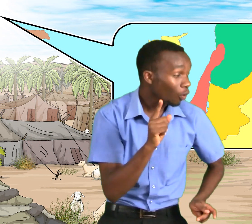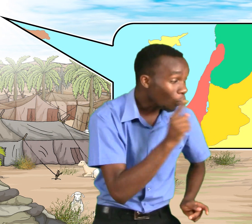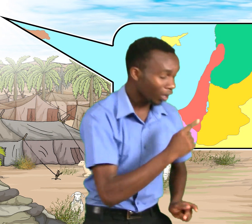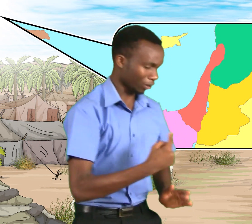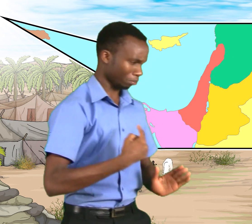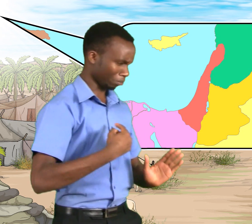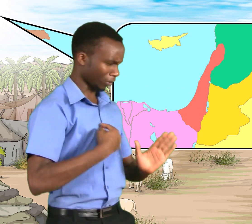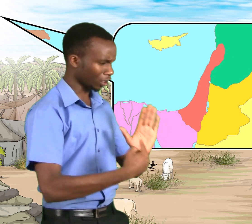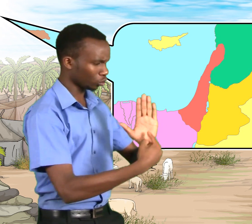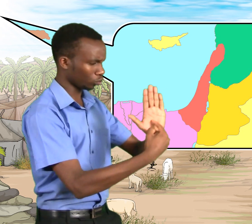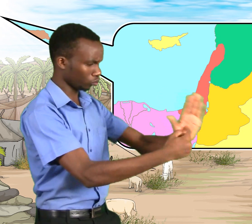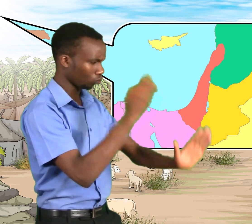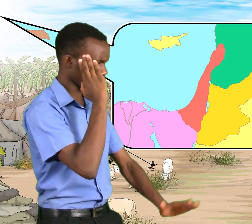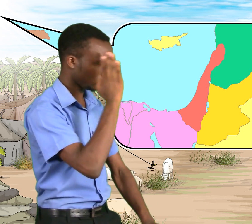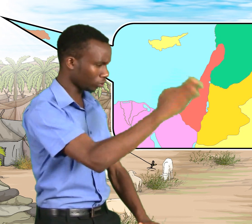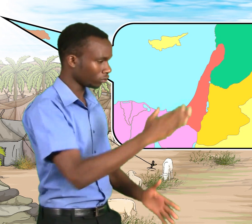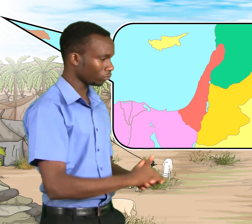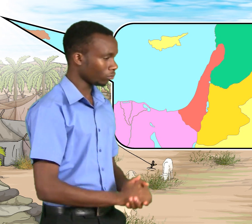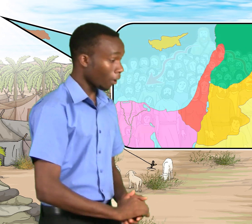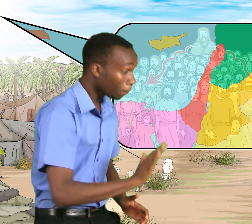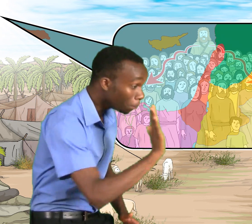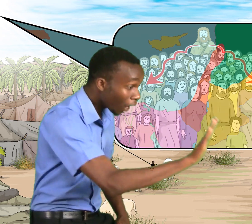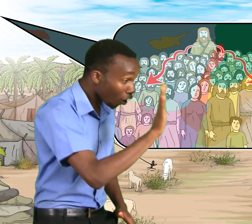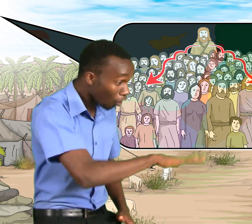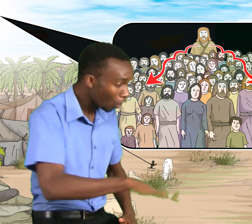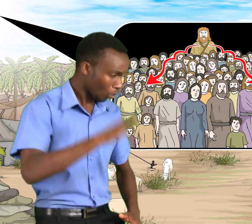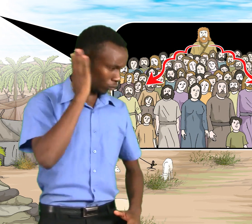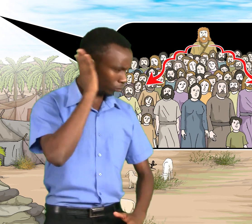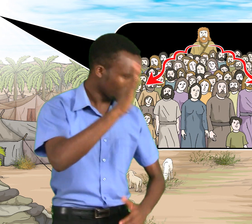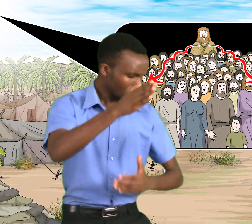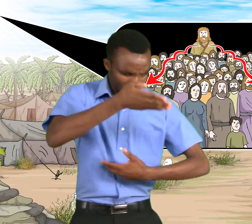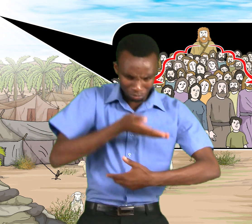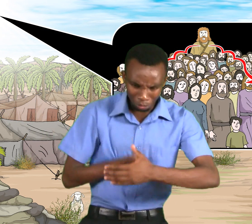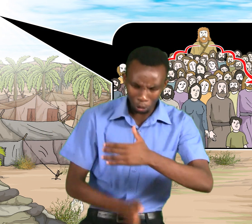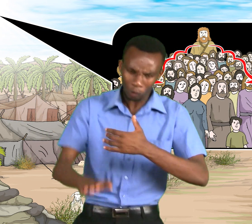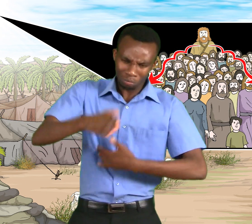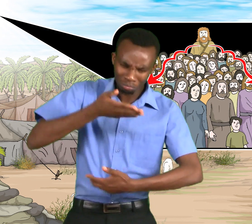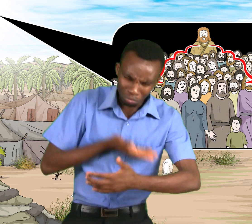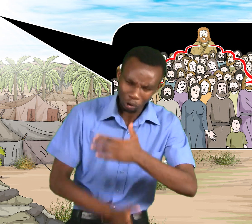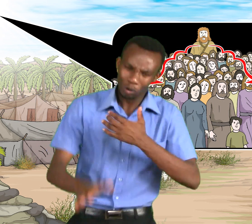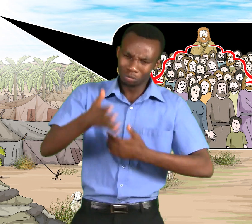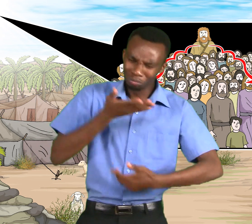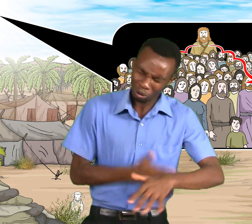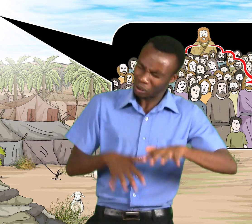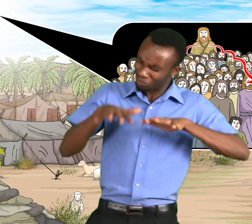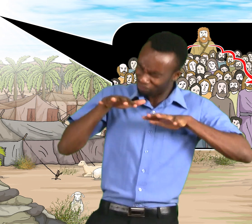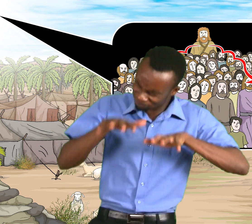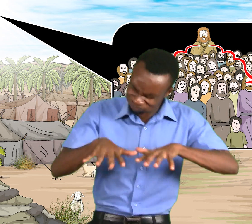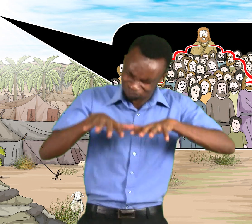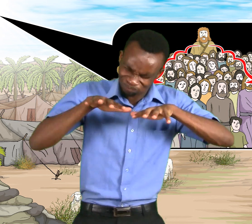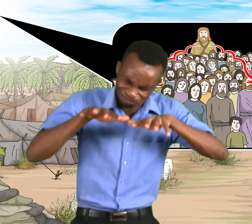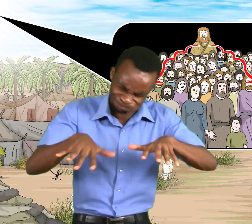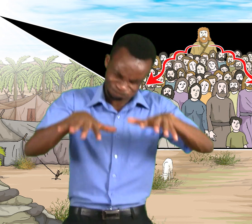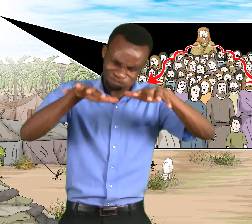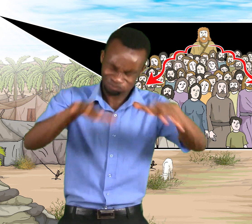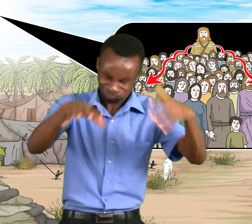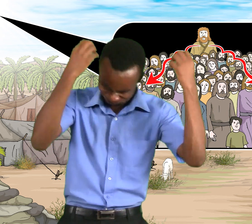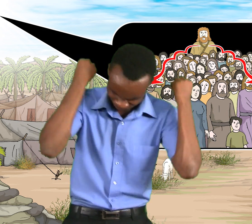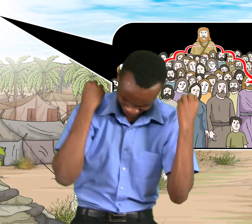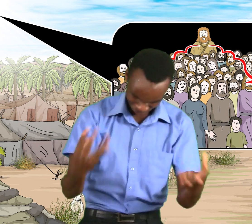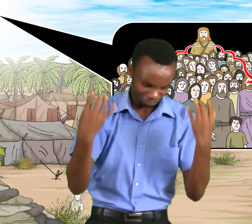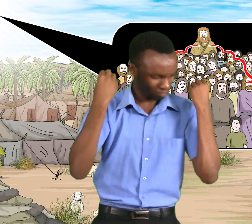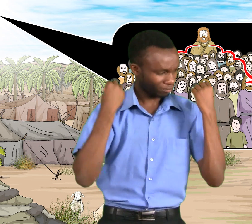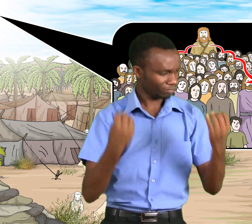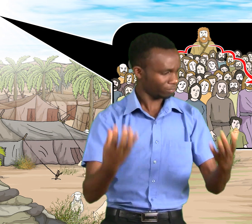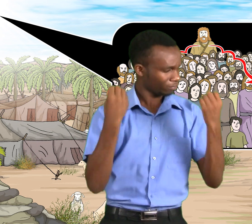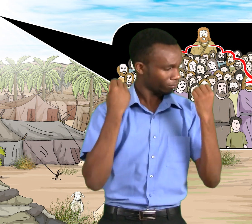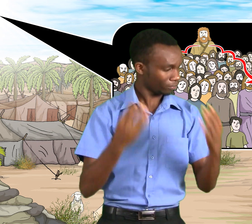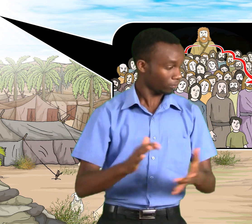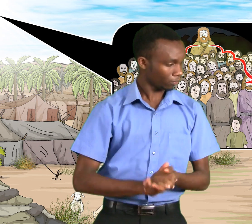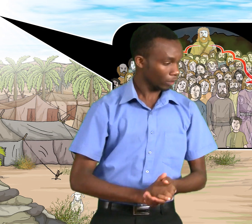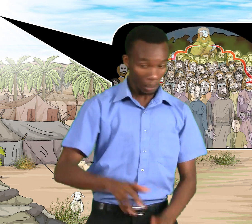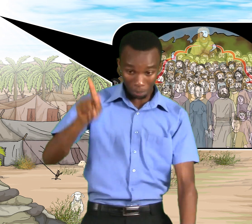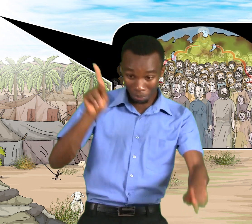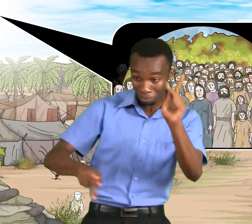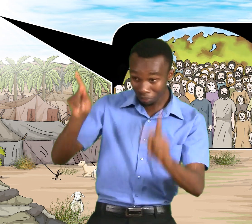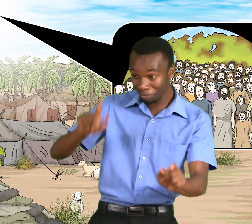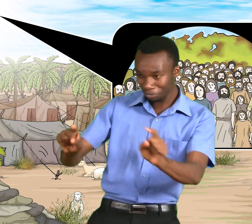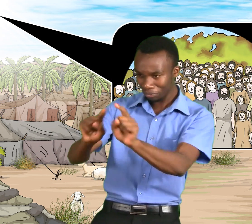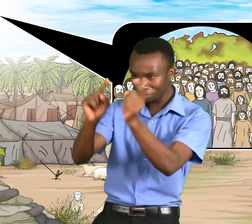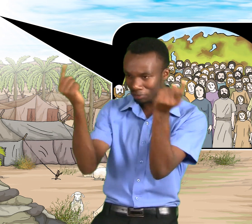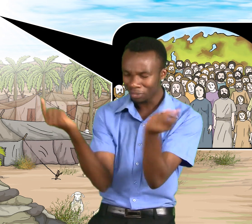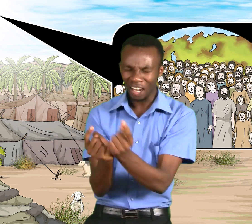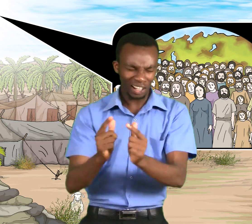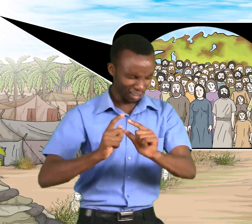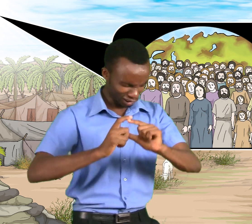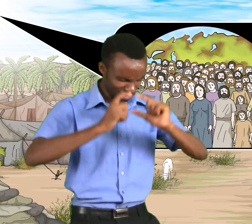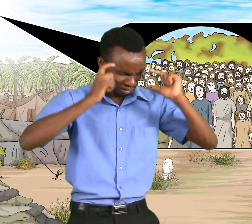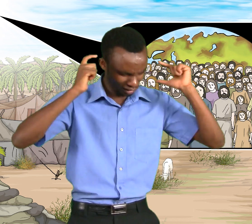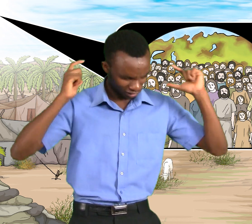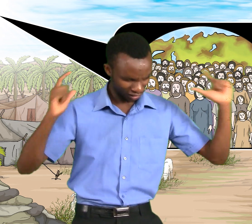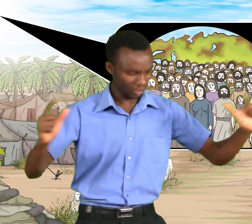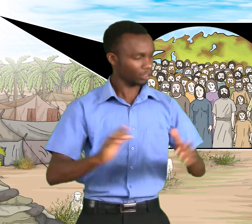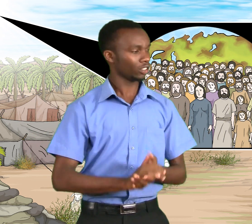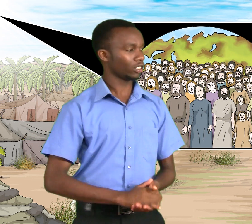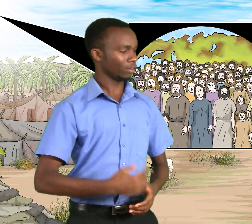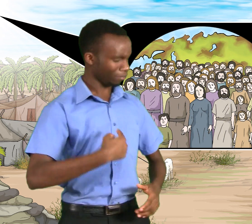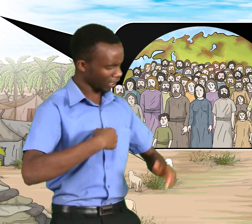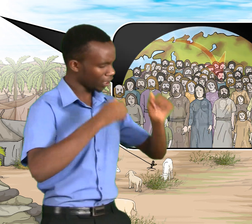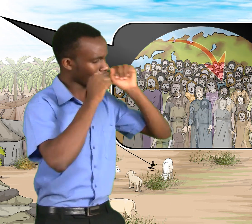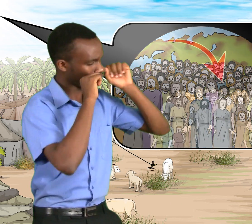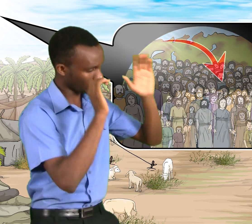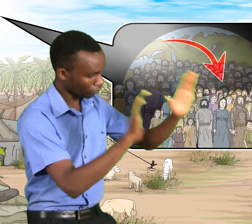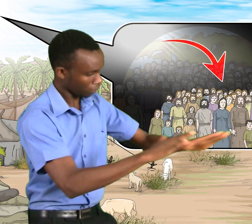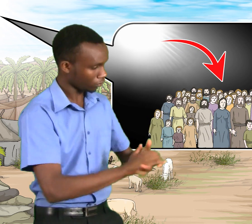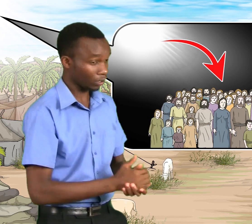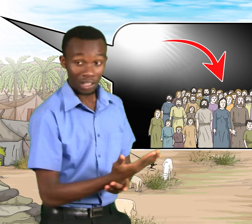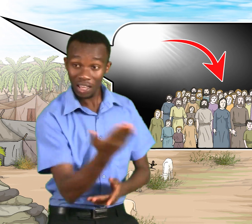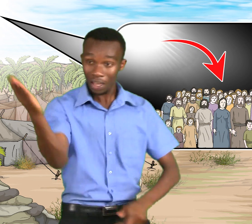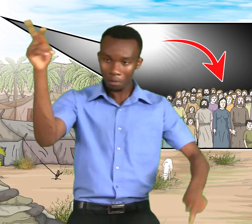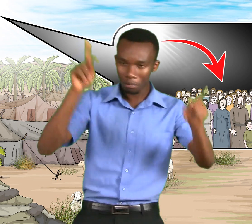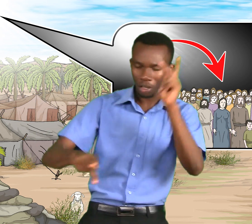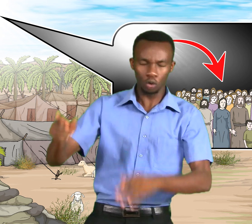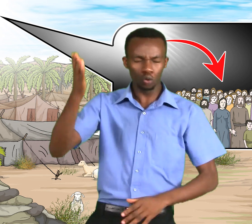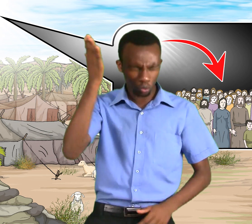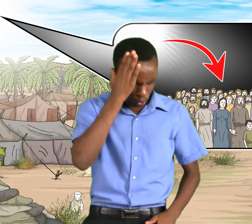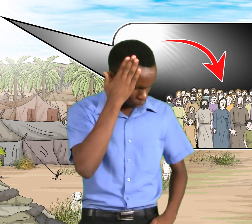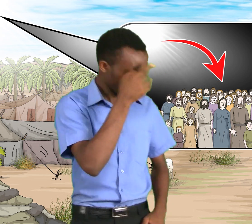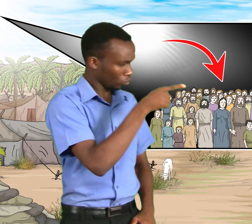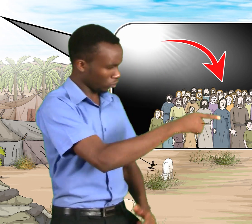I will make you into a great nation, and I will bless you; I will make your name great, so that you will be a blessing.